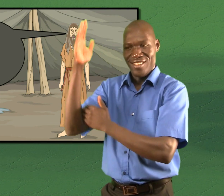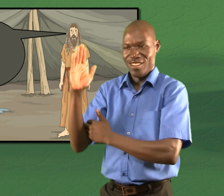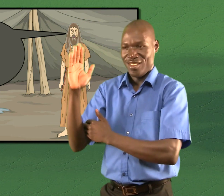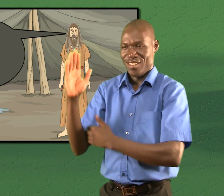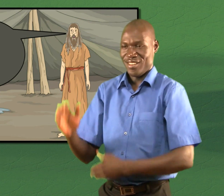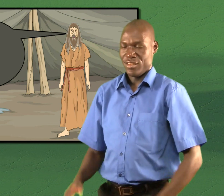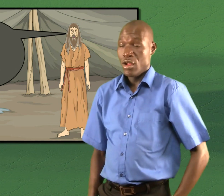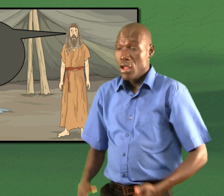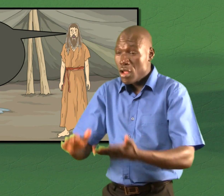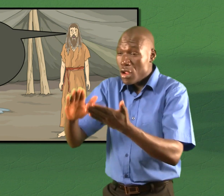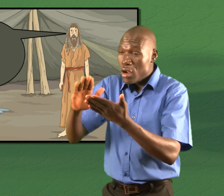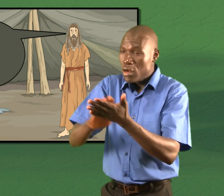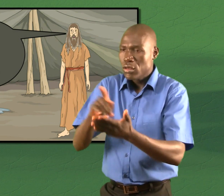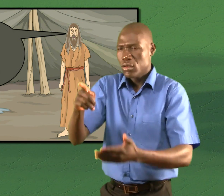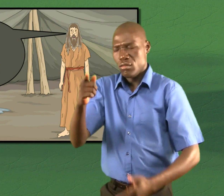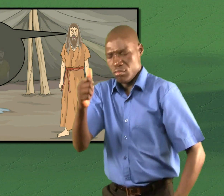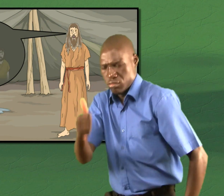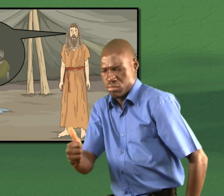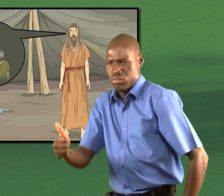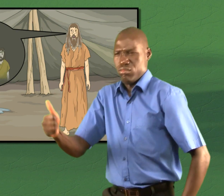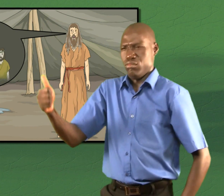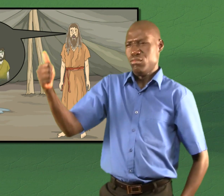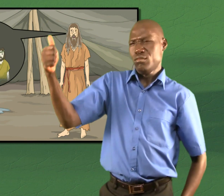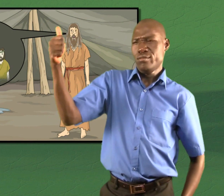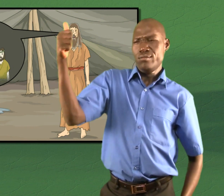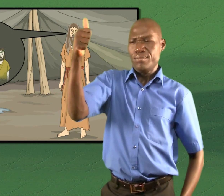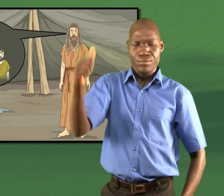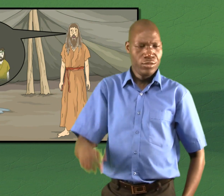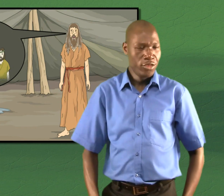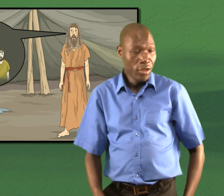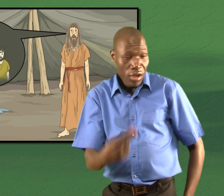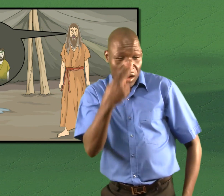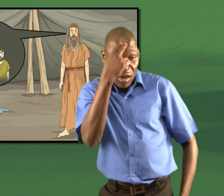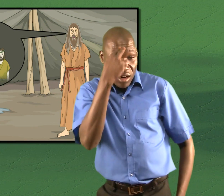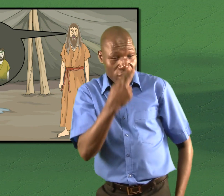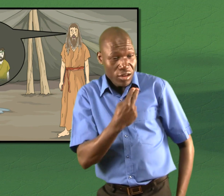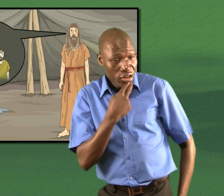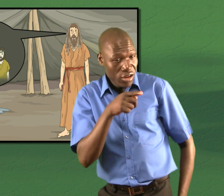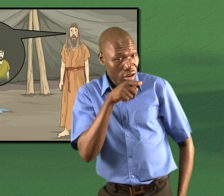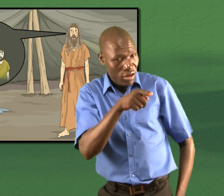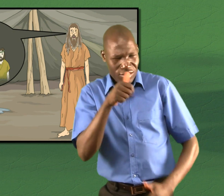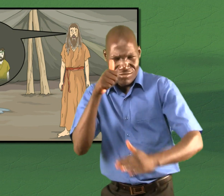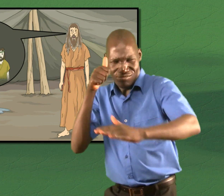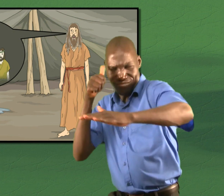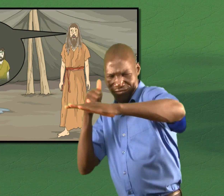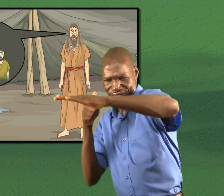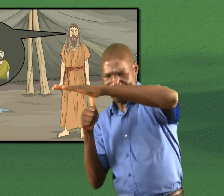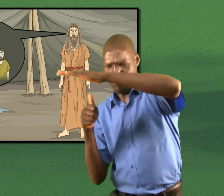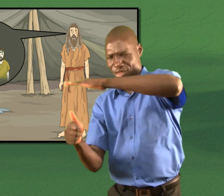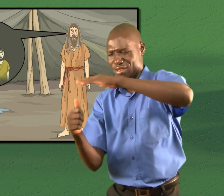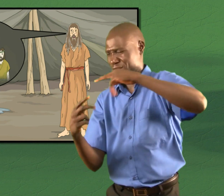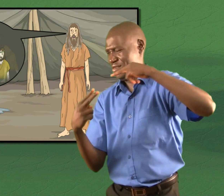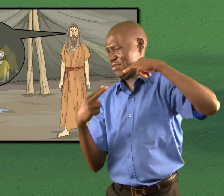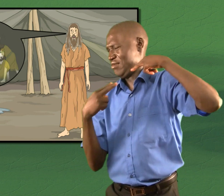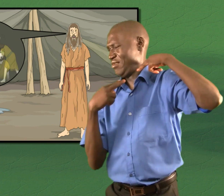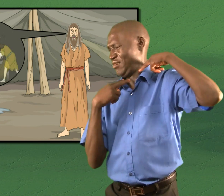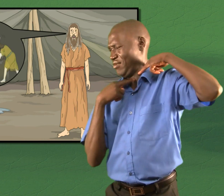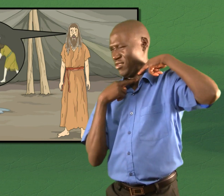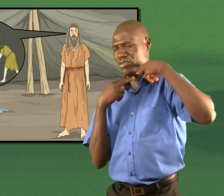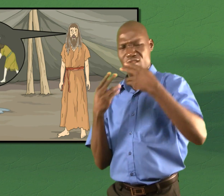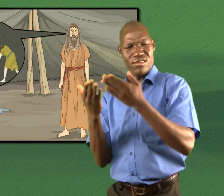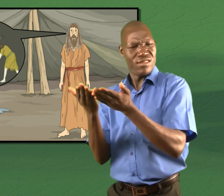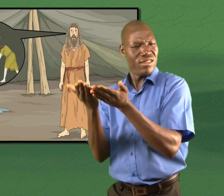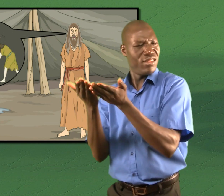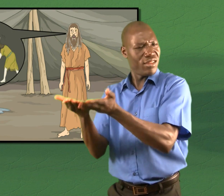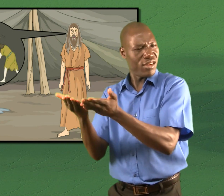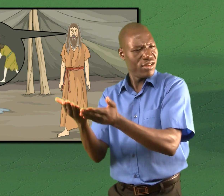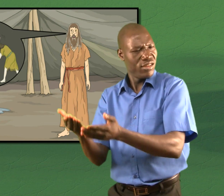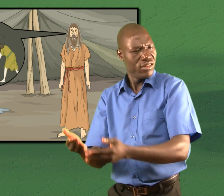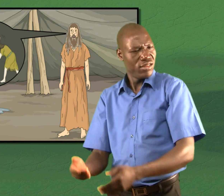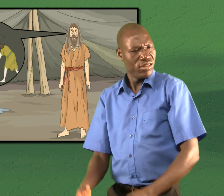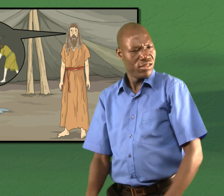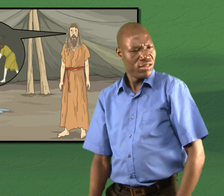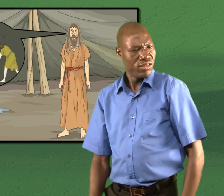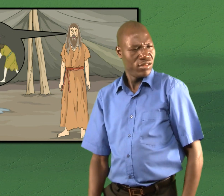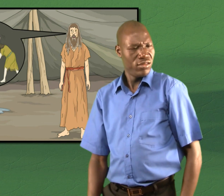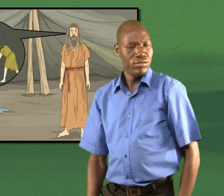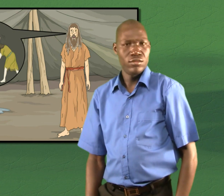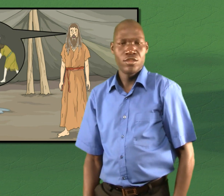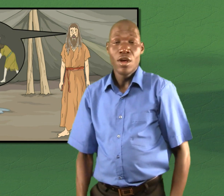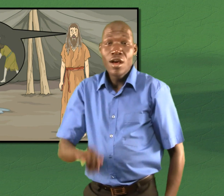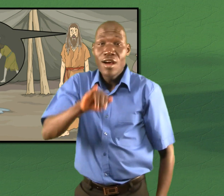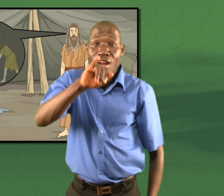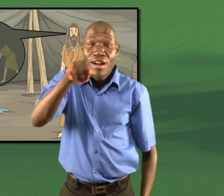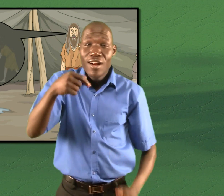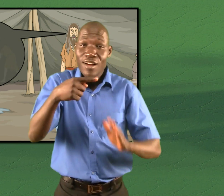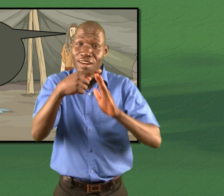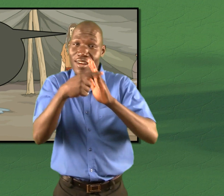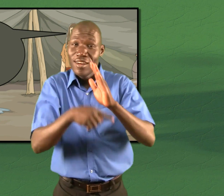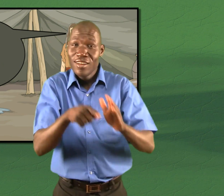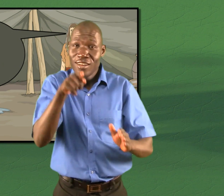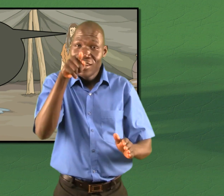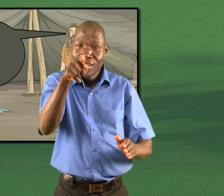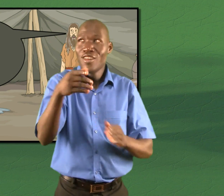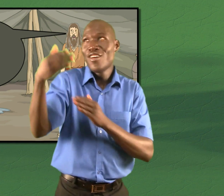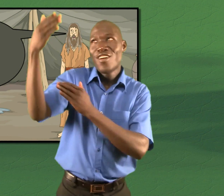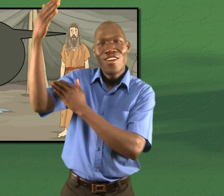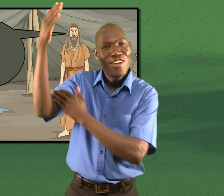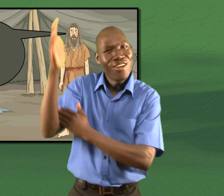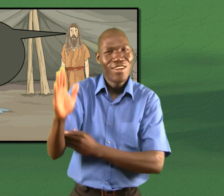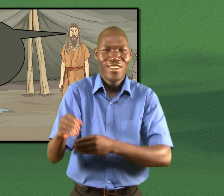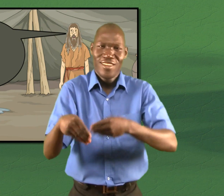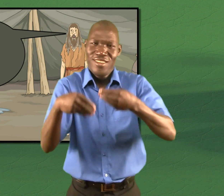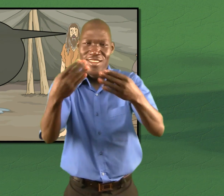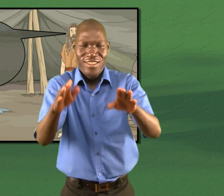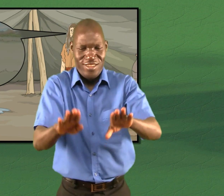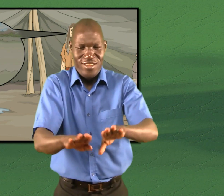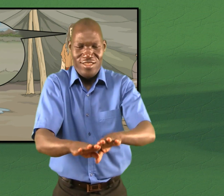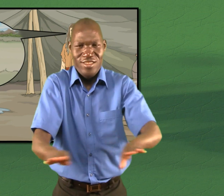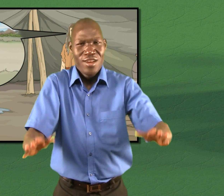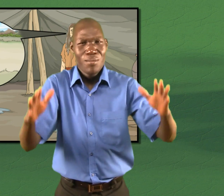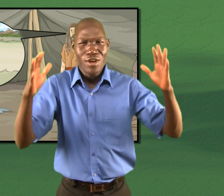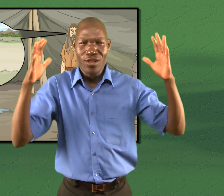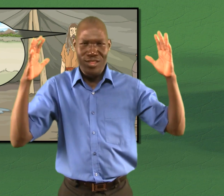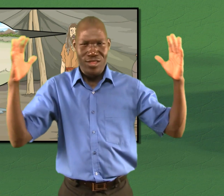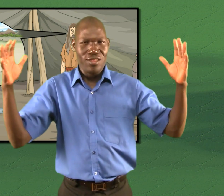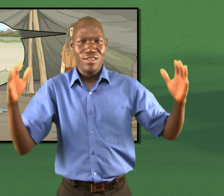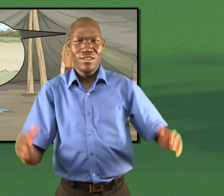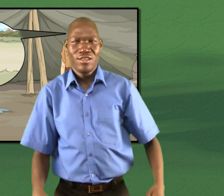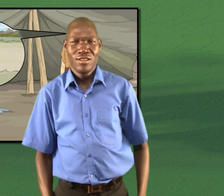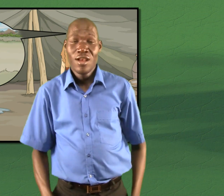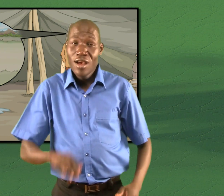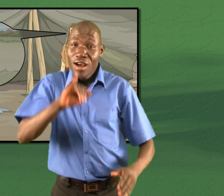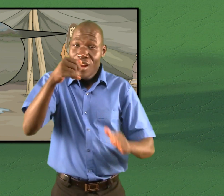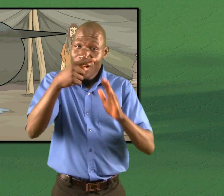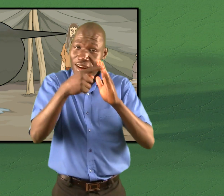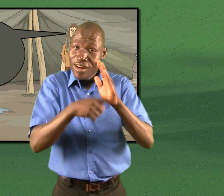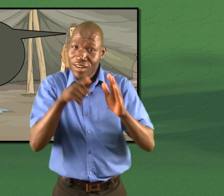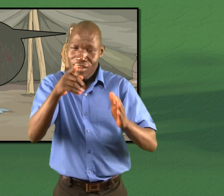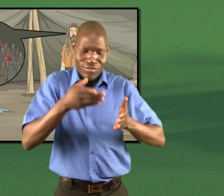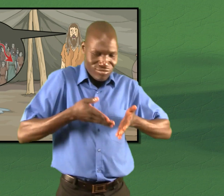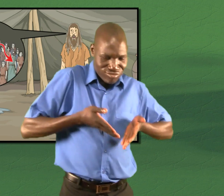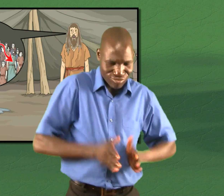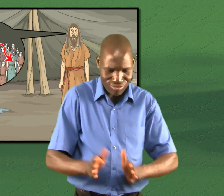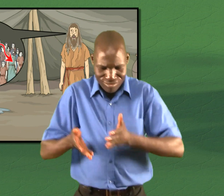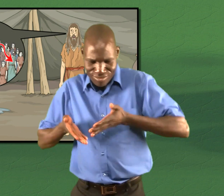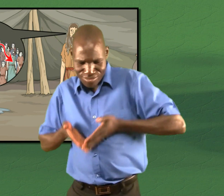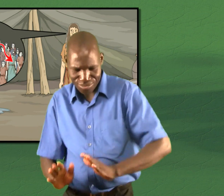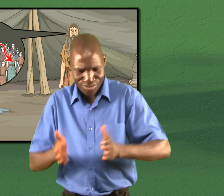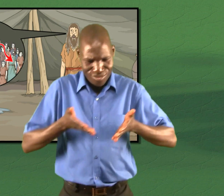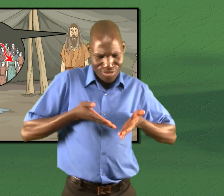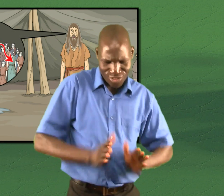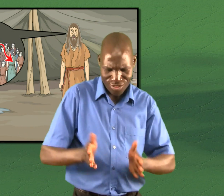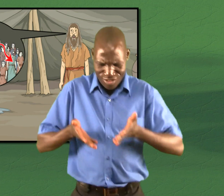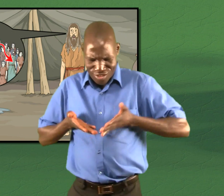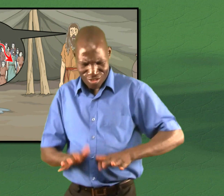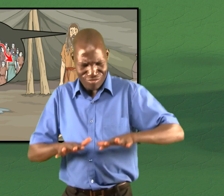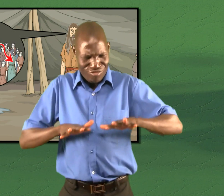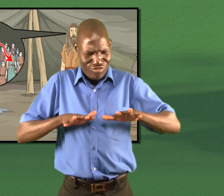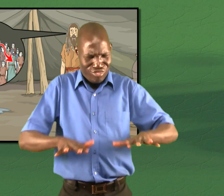A servant of servants shall he be to his brothers.” He also declared: “Blessed be the LORD, the God of Shem! May Canaan be the servant of Shem.